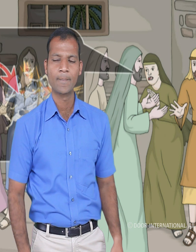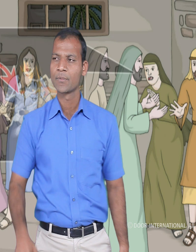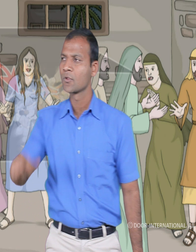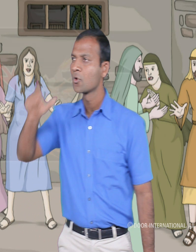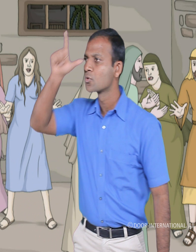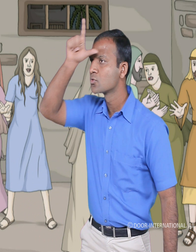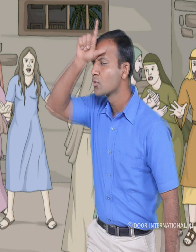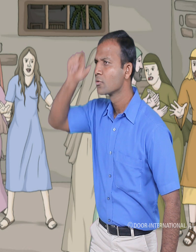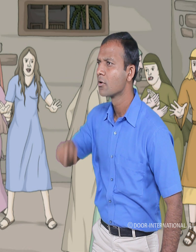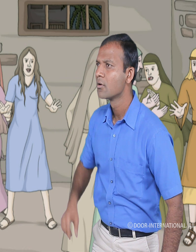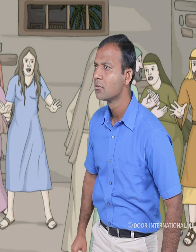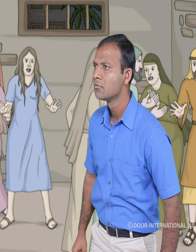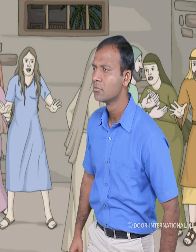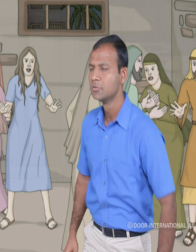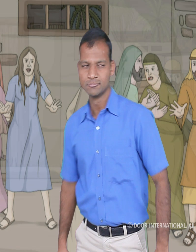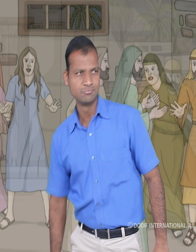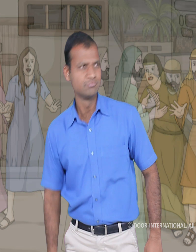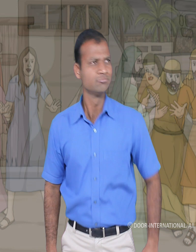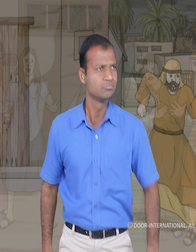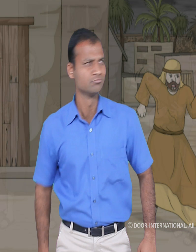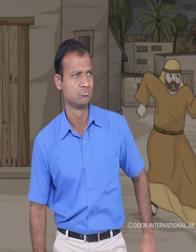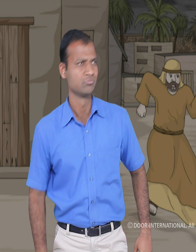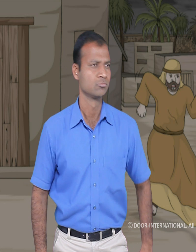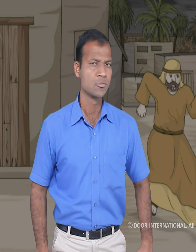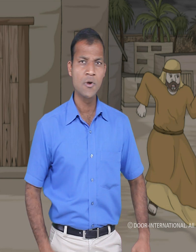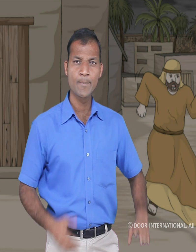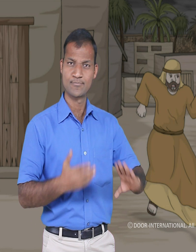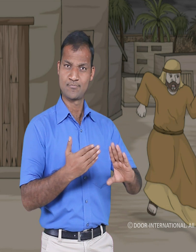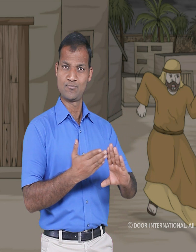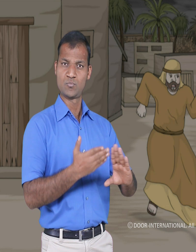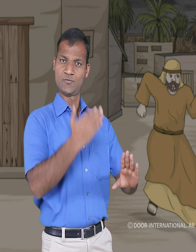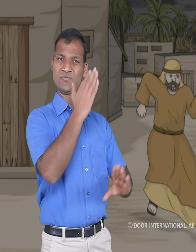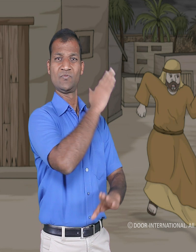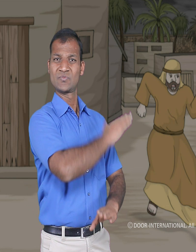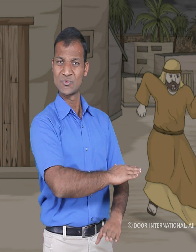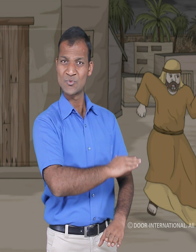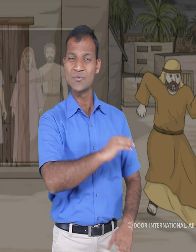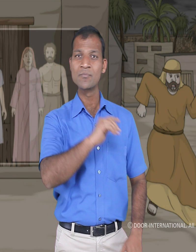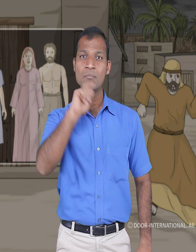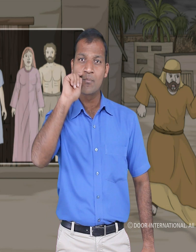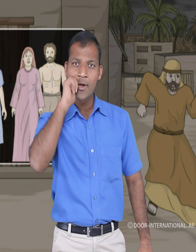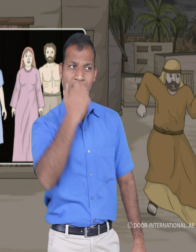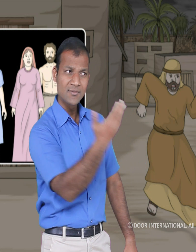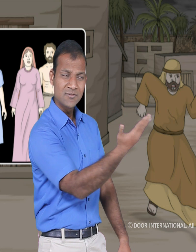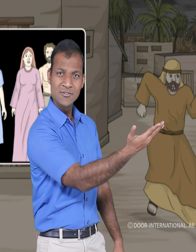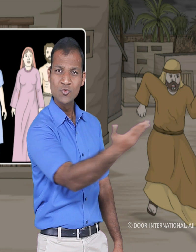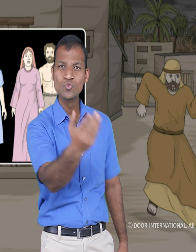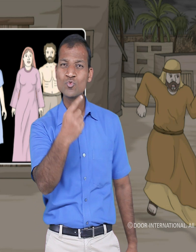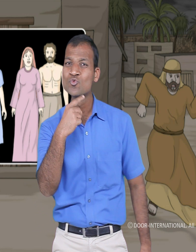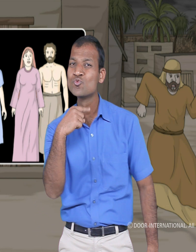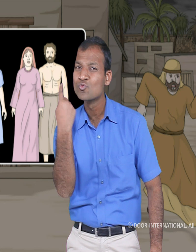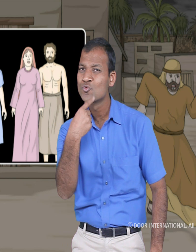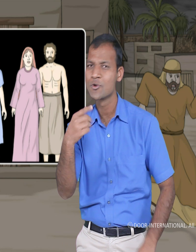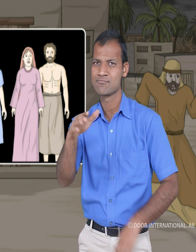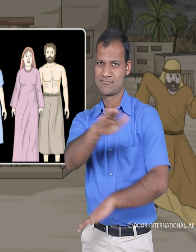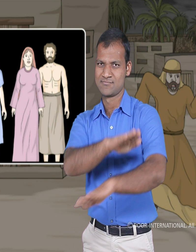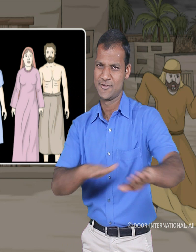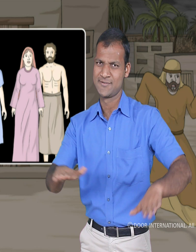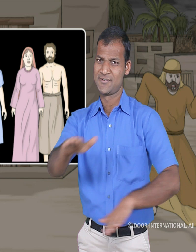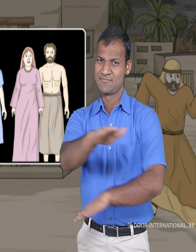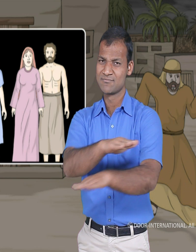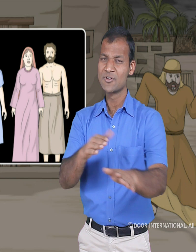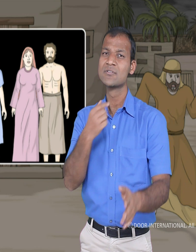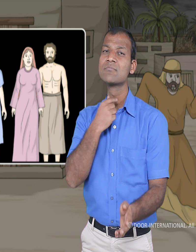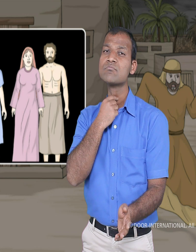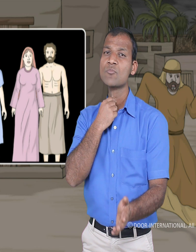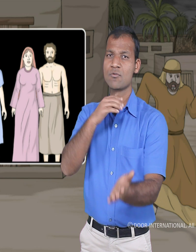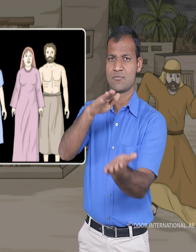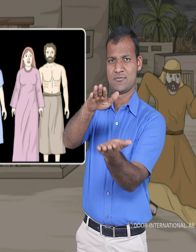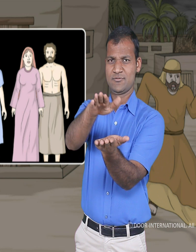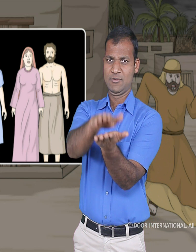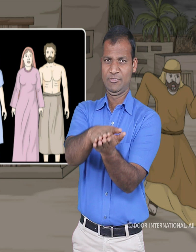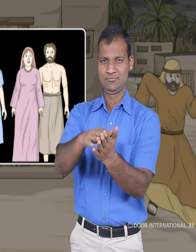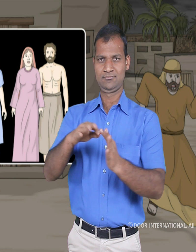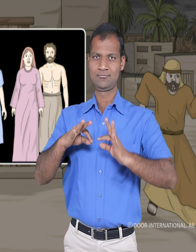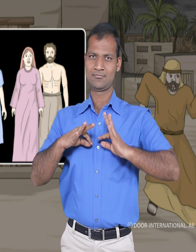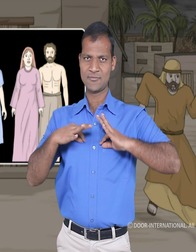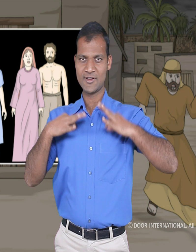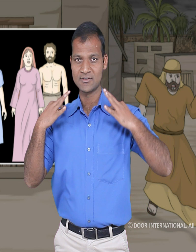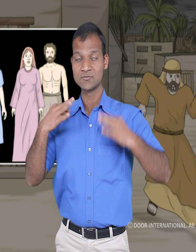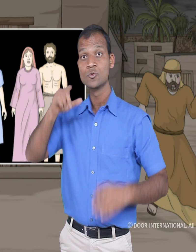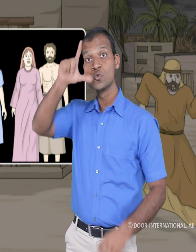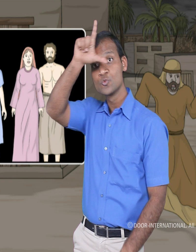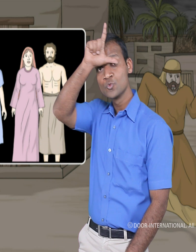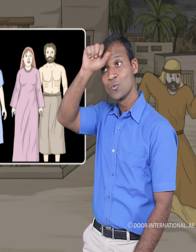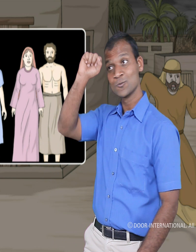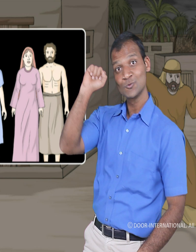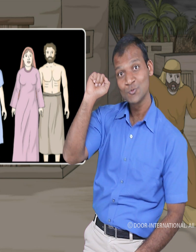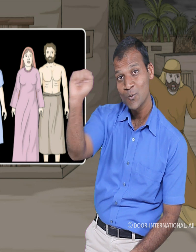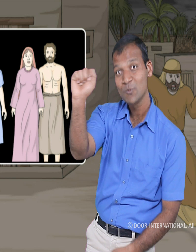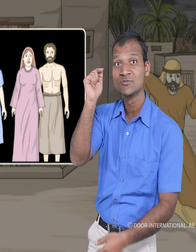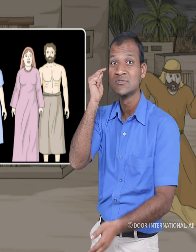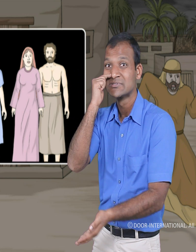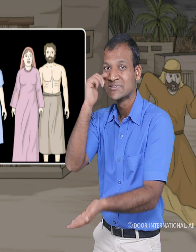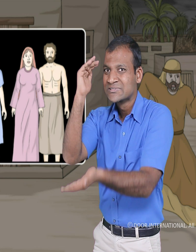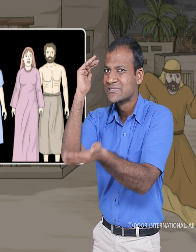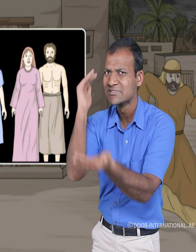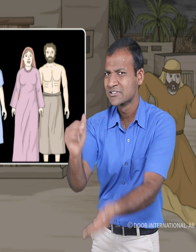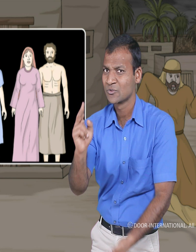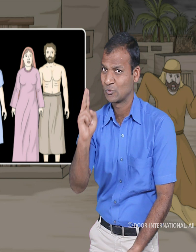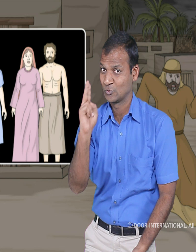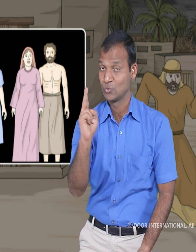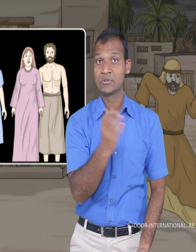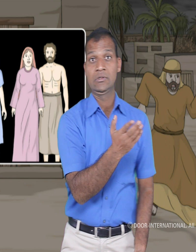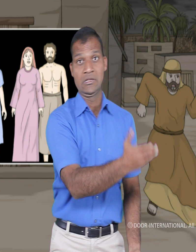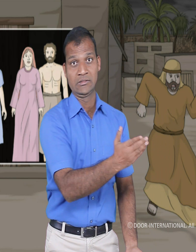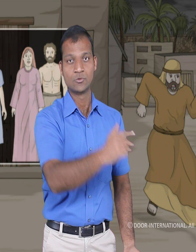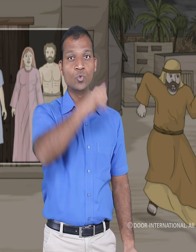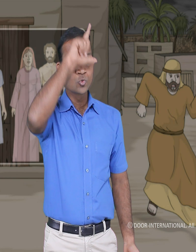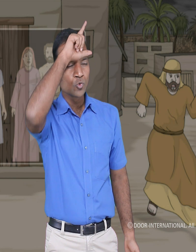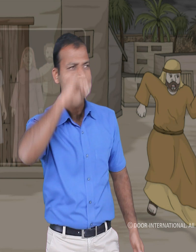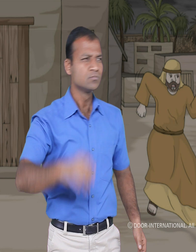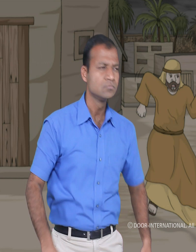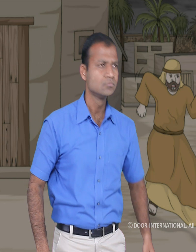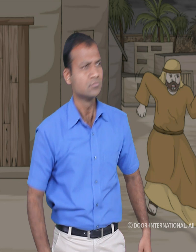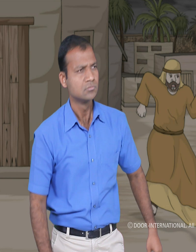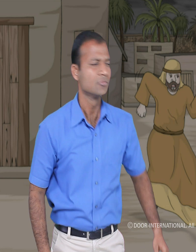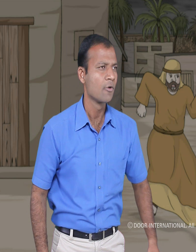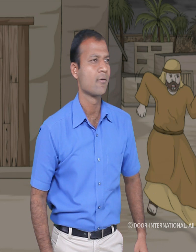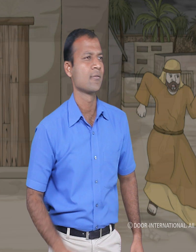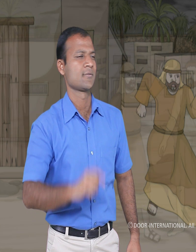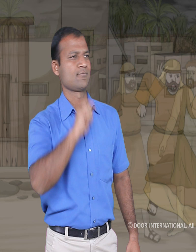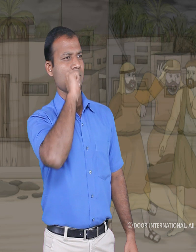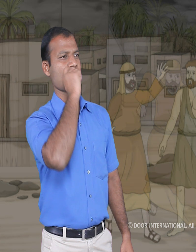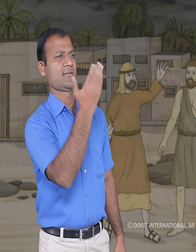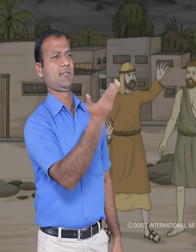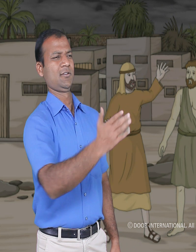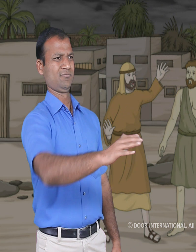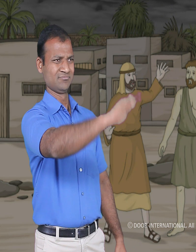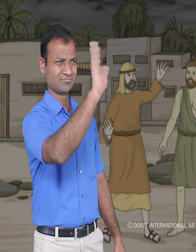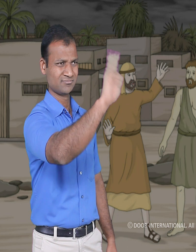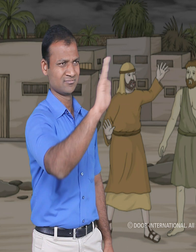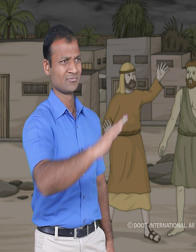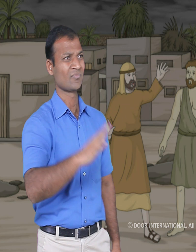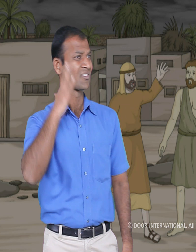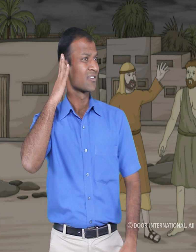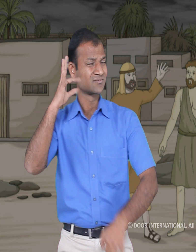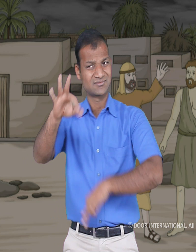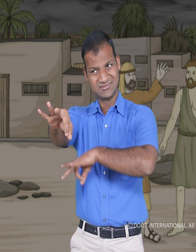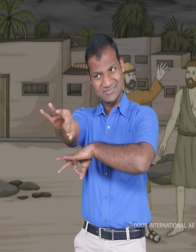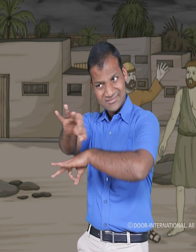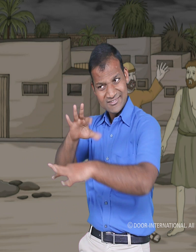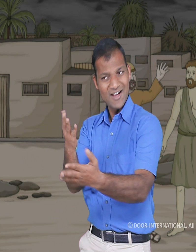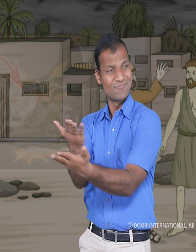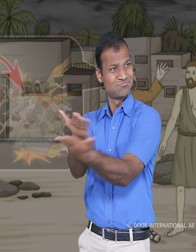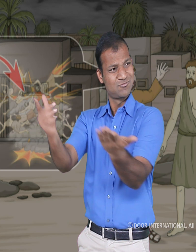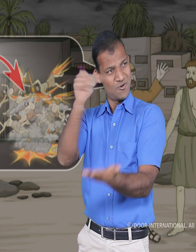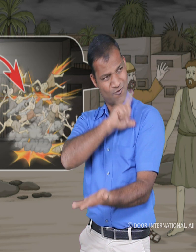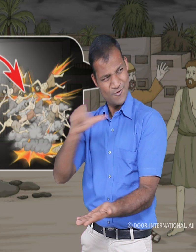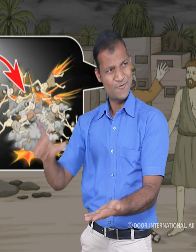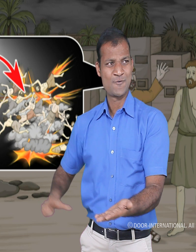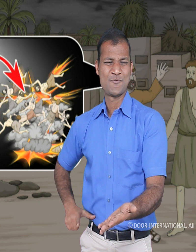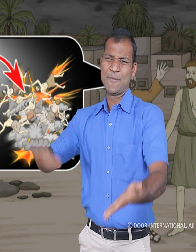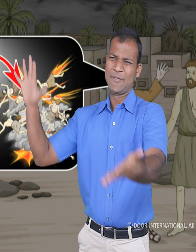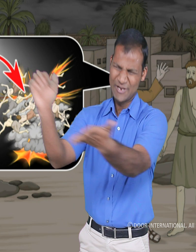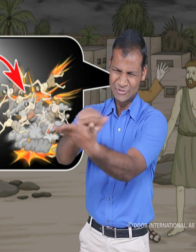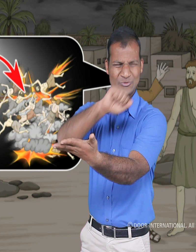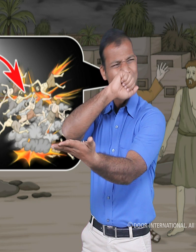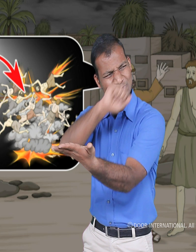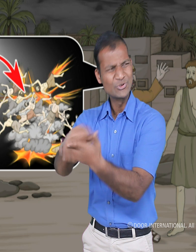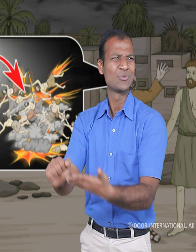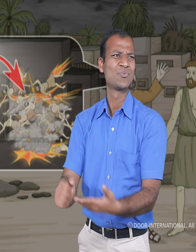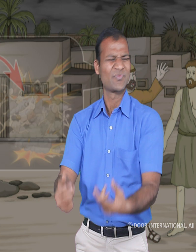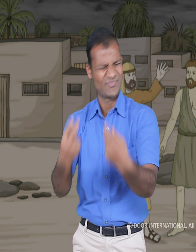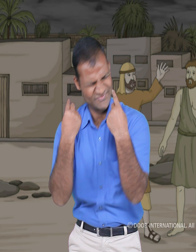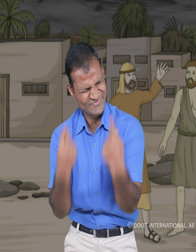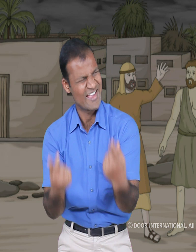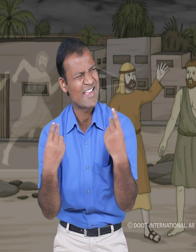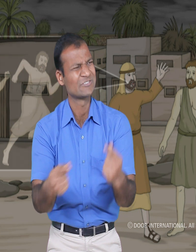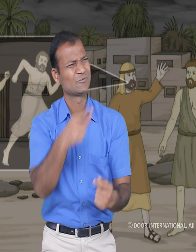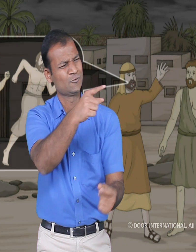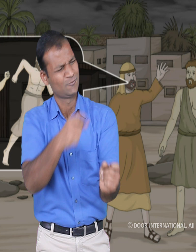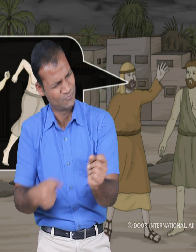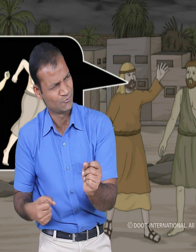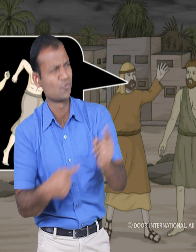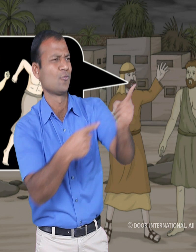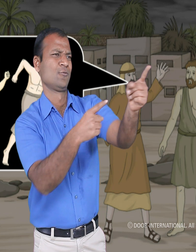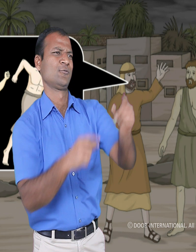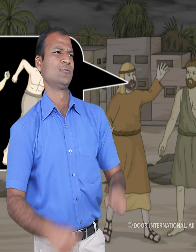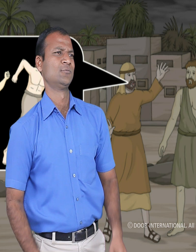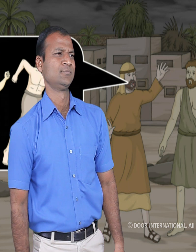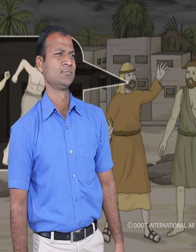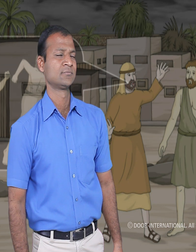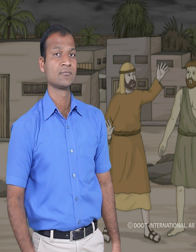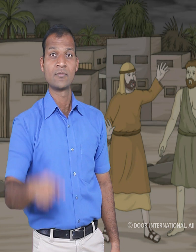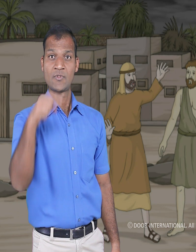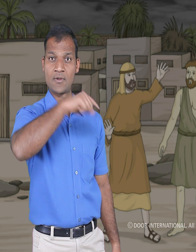So Lot went out and spoke to the sons-in-law who were pledged in marriage to his daughters. “Get up,” he said. “Get out of this place, for the LORD is about to destroy the city!”